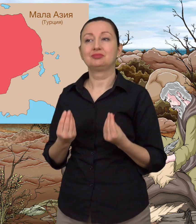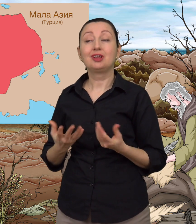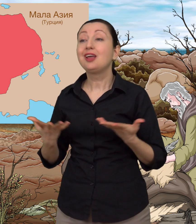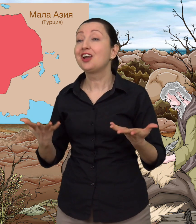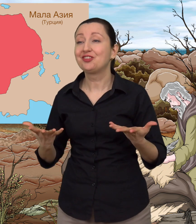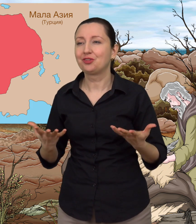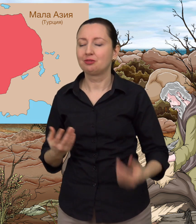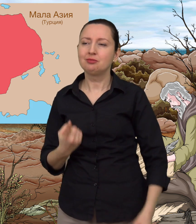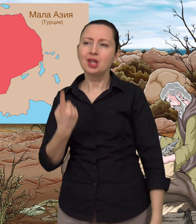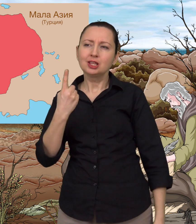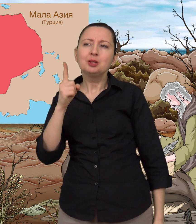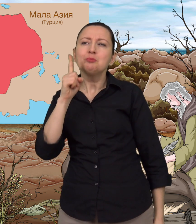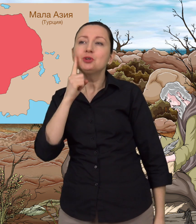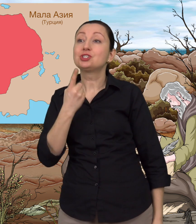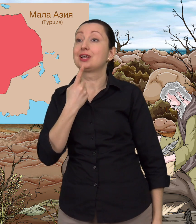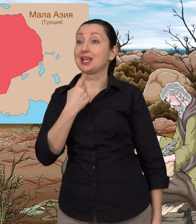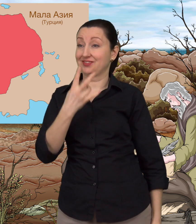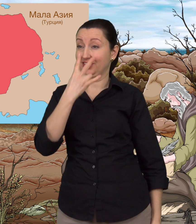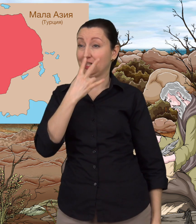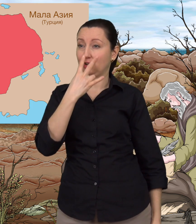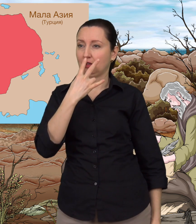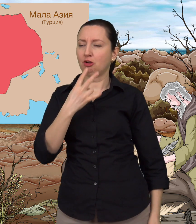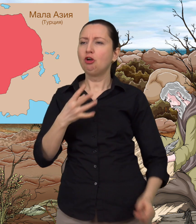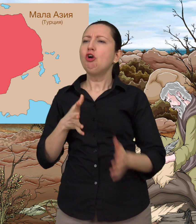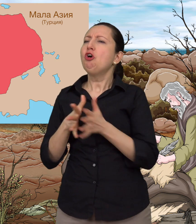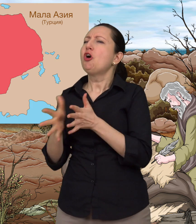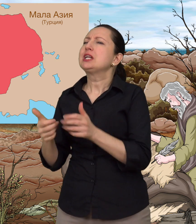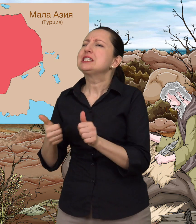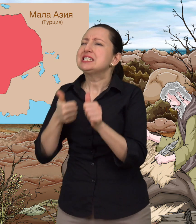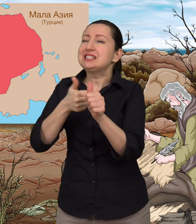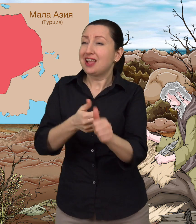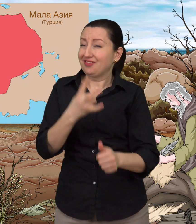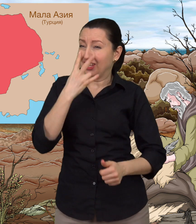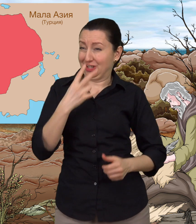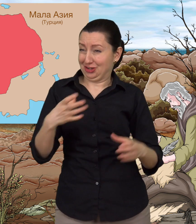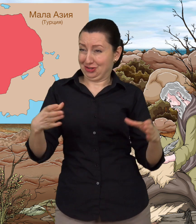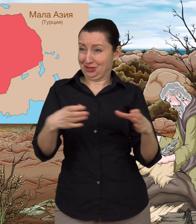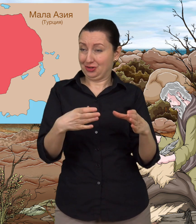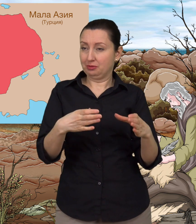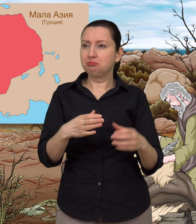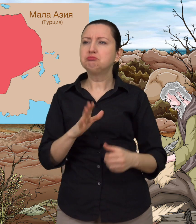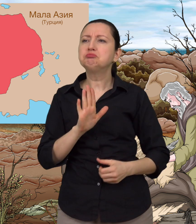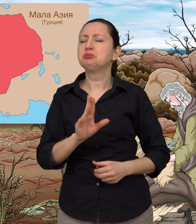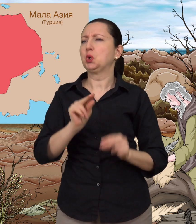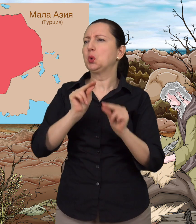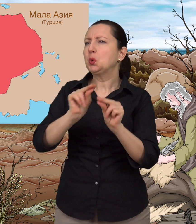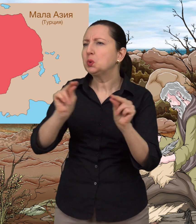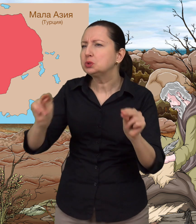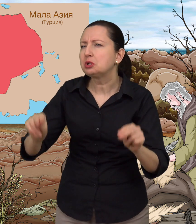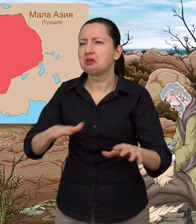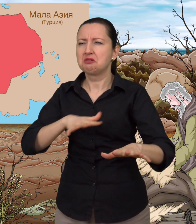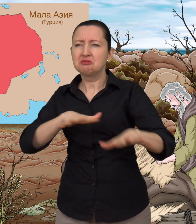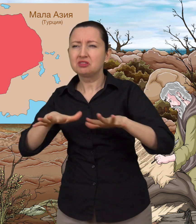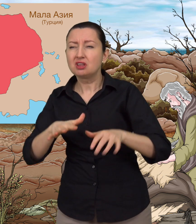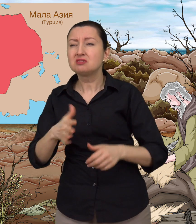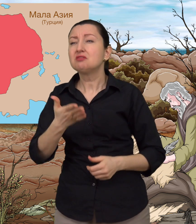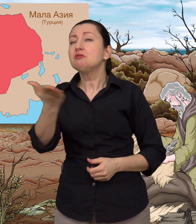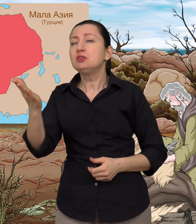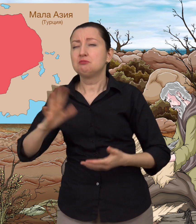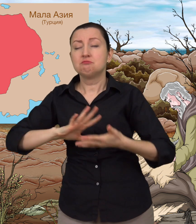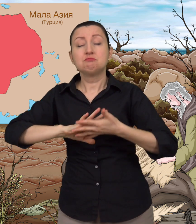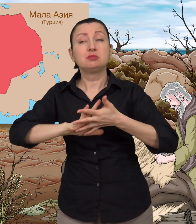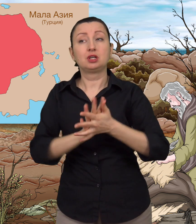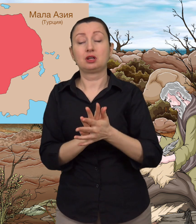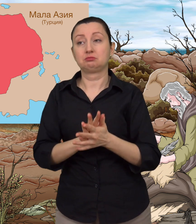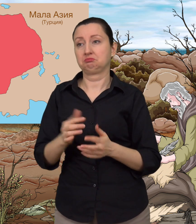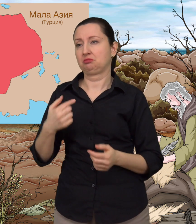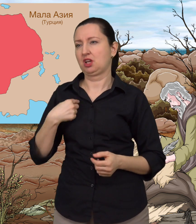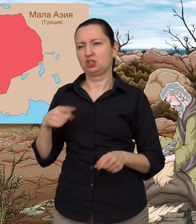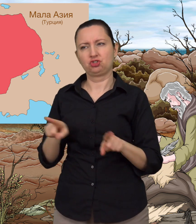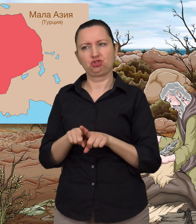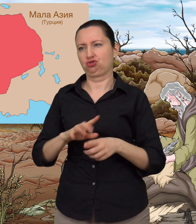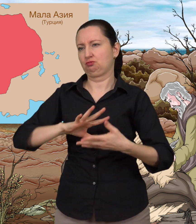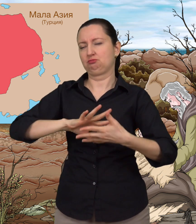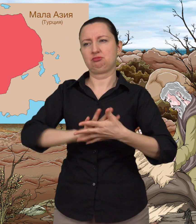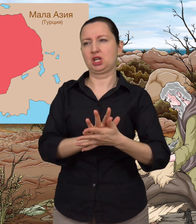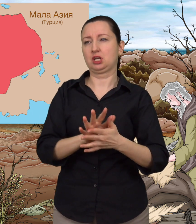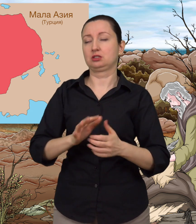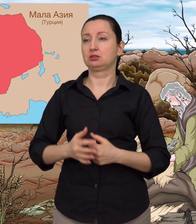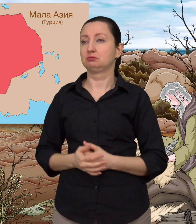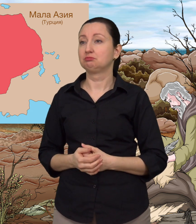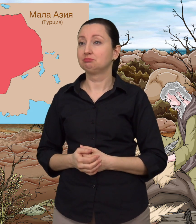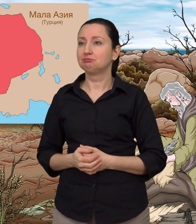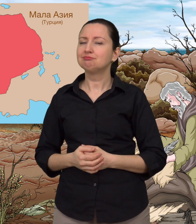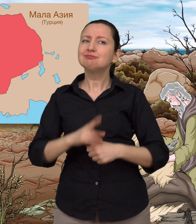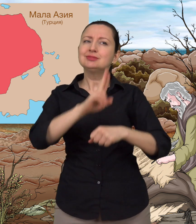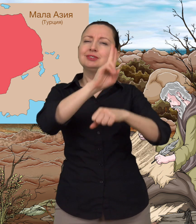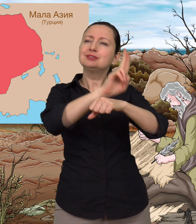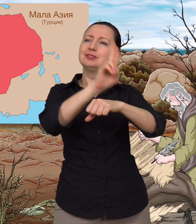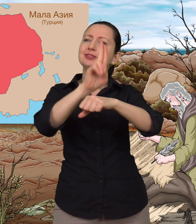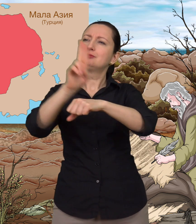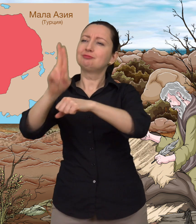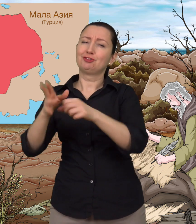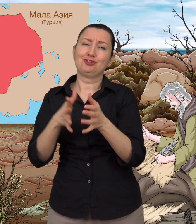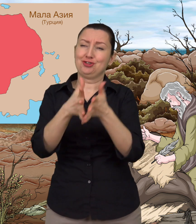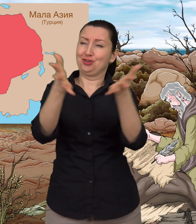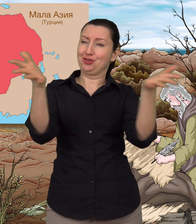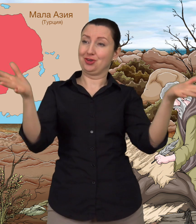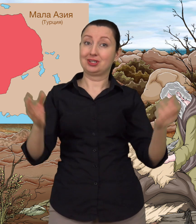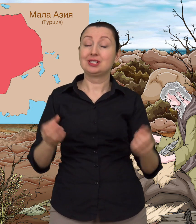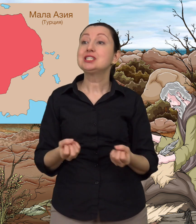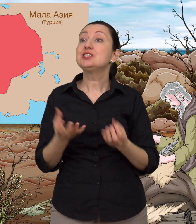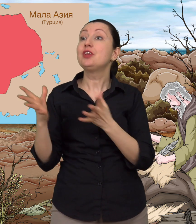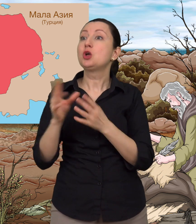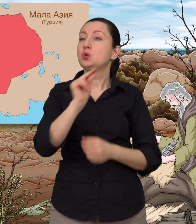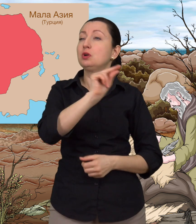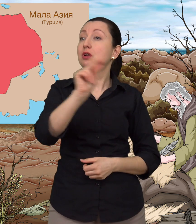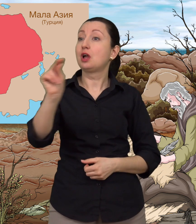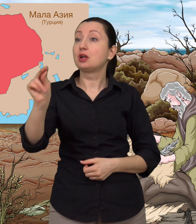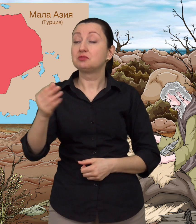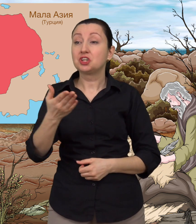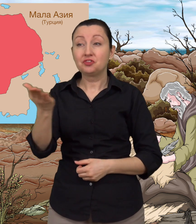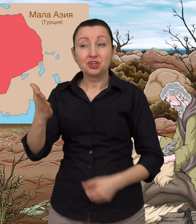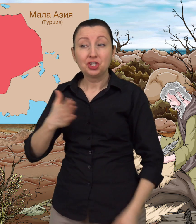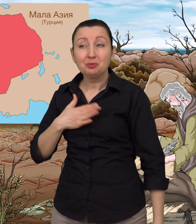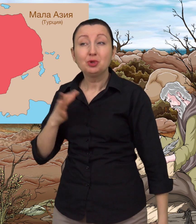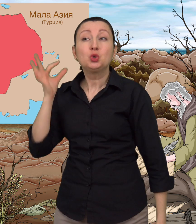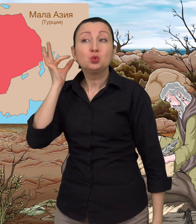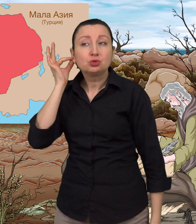But you have this to your credit: You hate the works of the Nicolaitans, which I also hate.